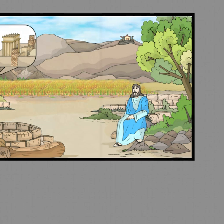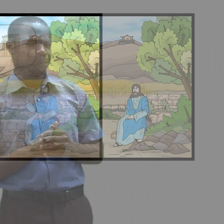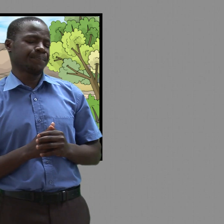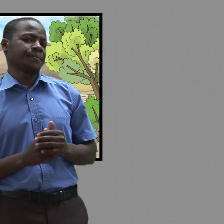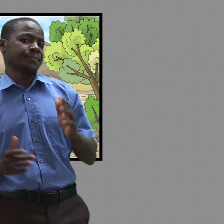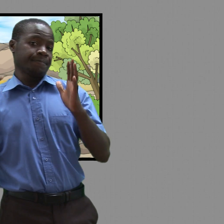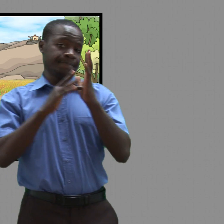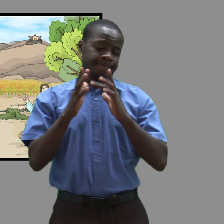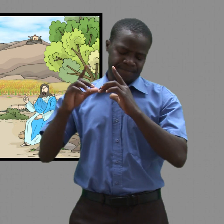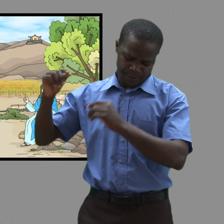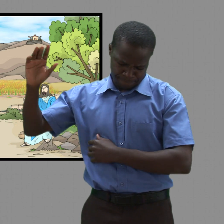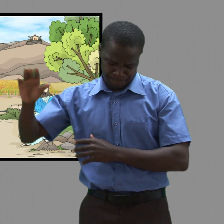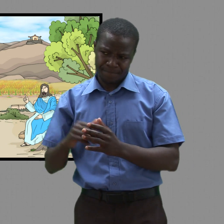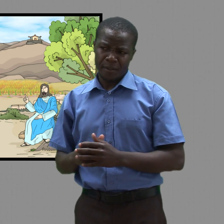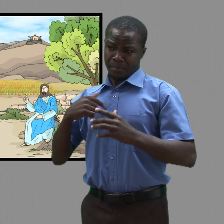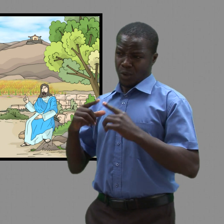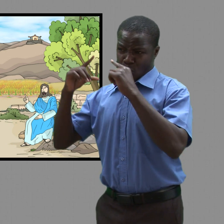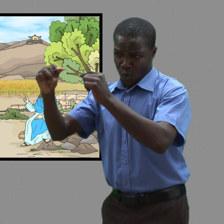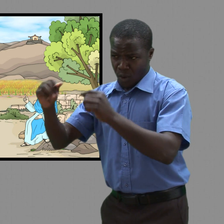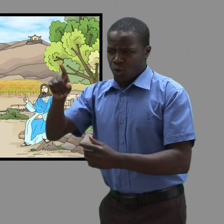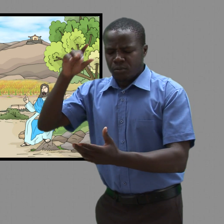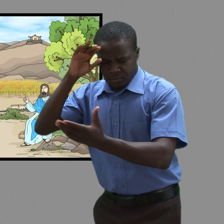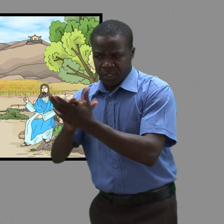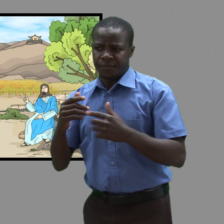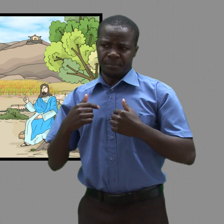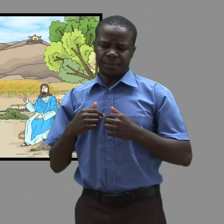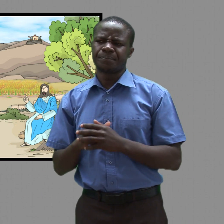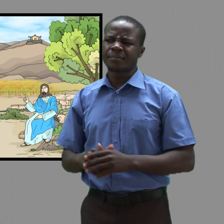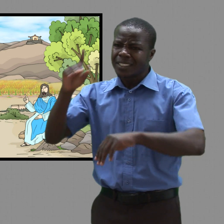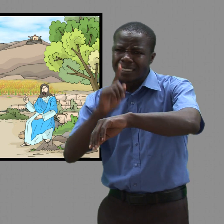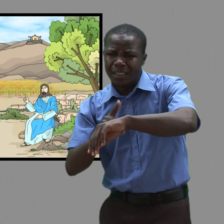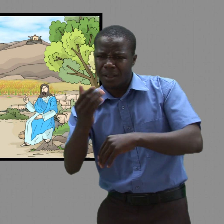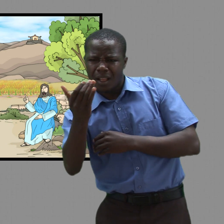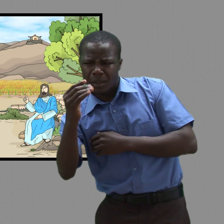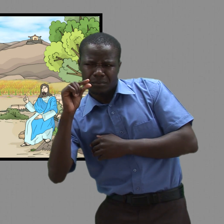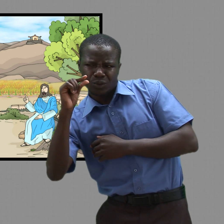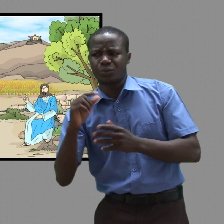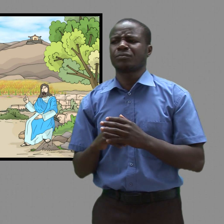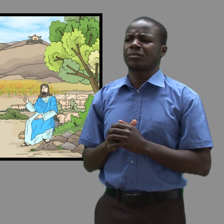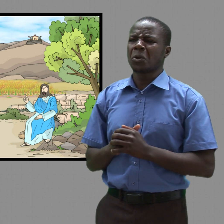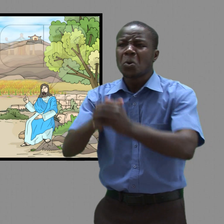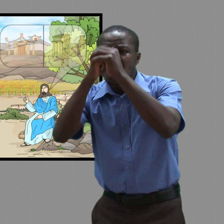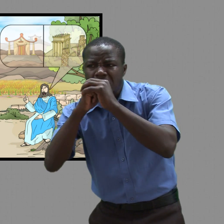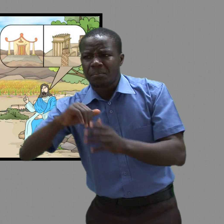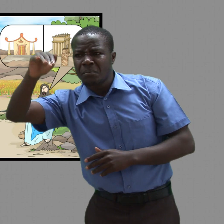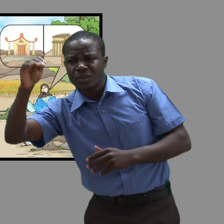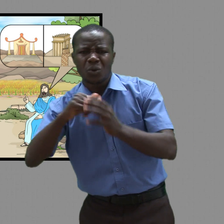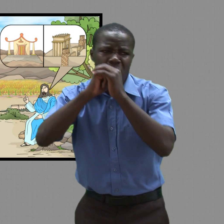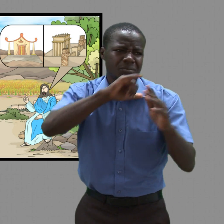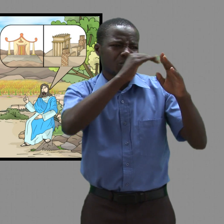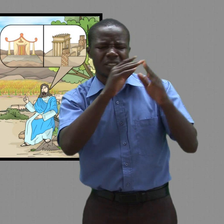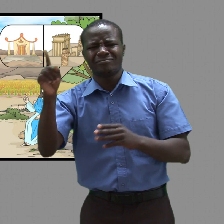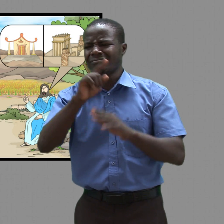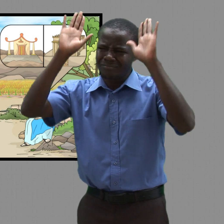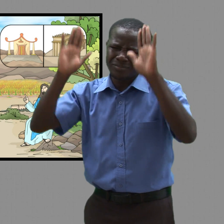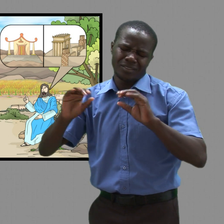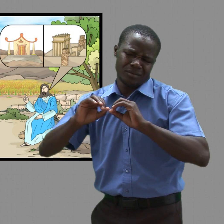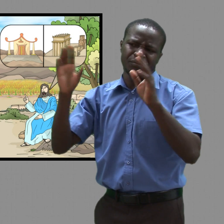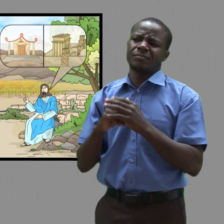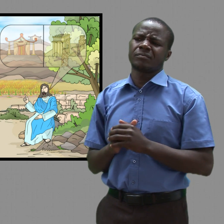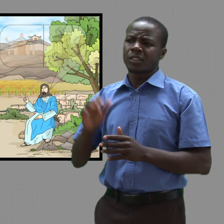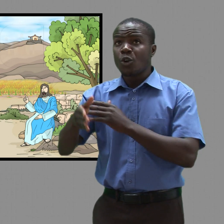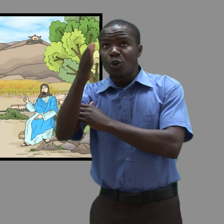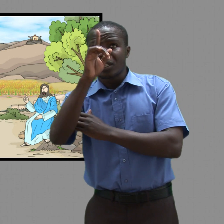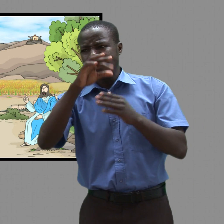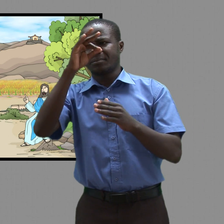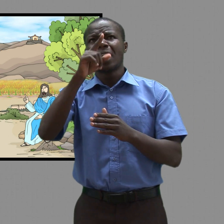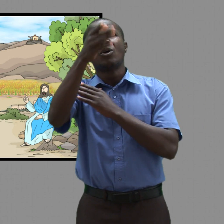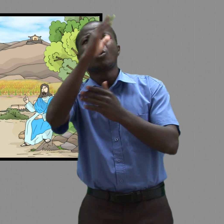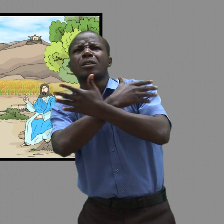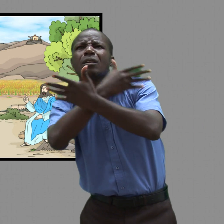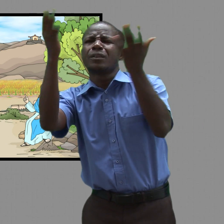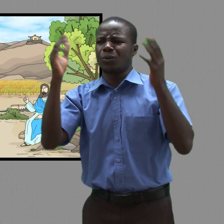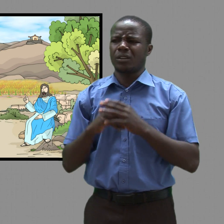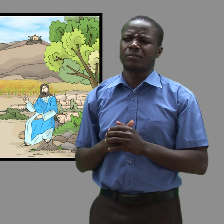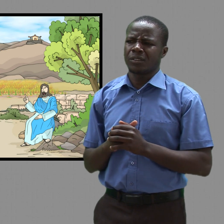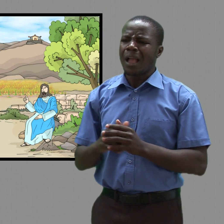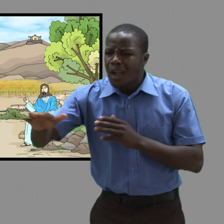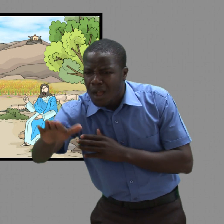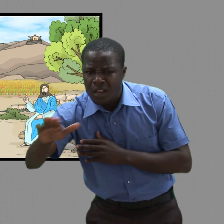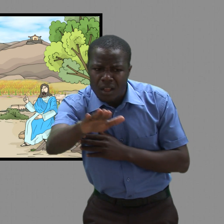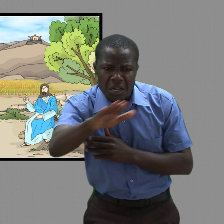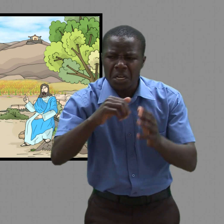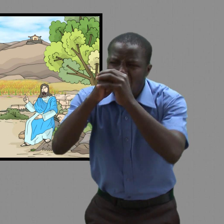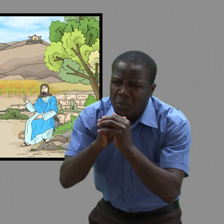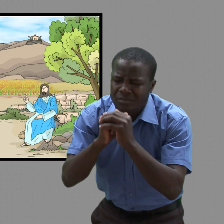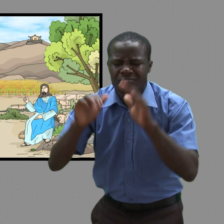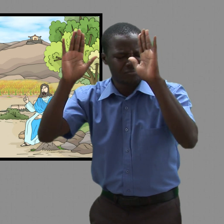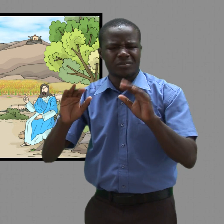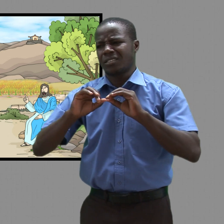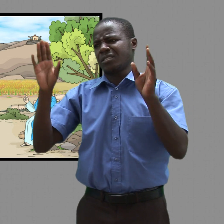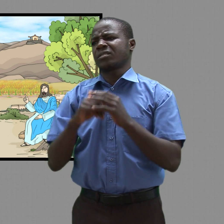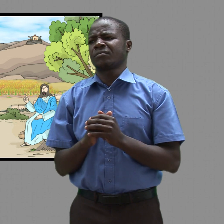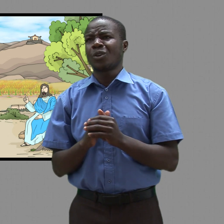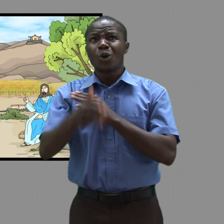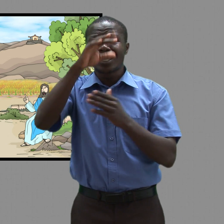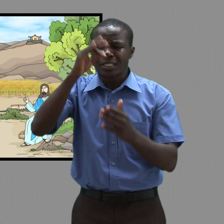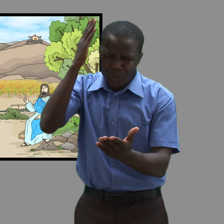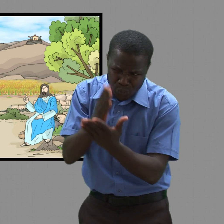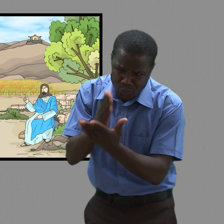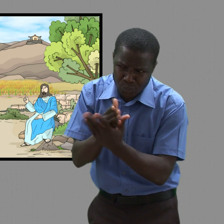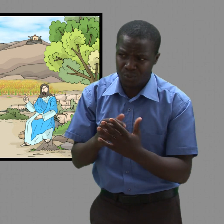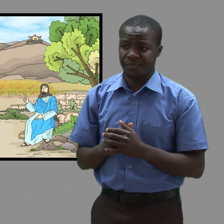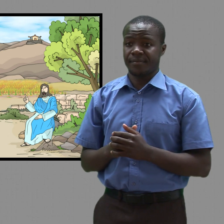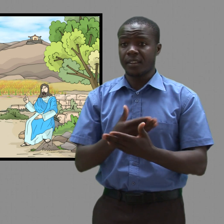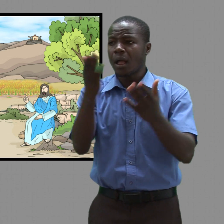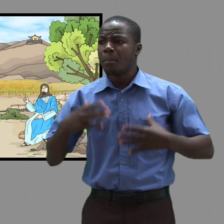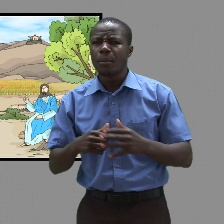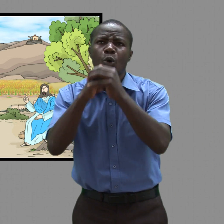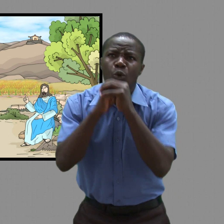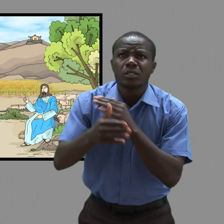“Believe Me, woman,” Jesus replied, “a time is coming when you will worship the Father neither on this mountain nor in Jerusalem. You worship what you do not know;